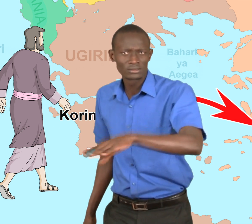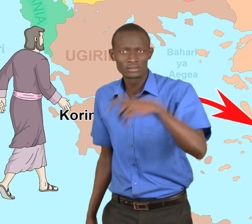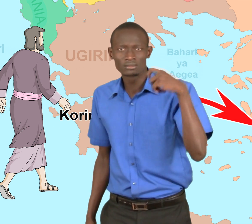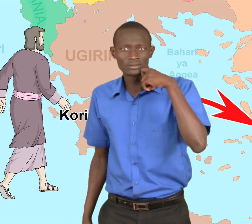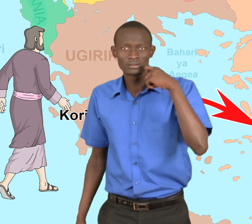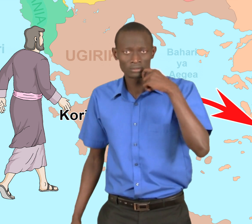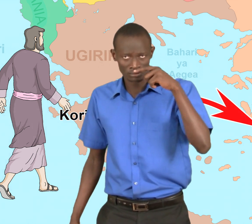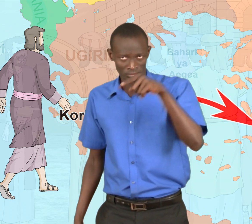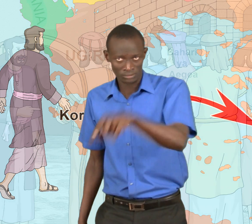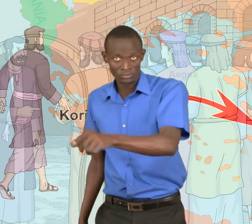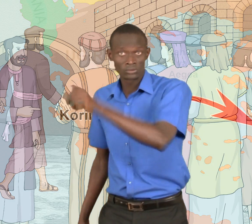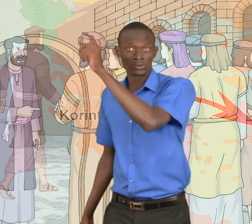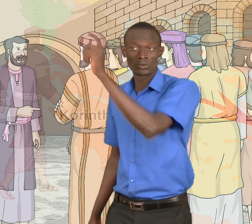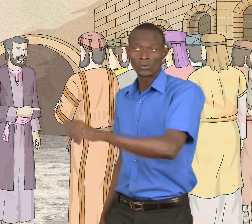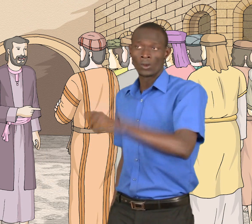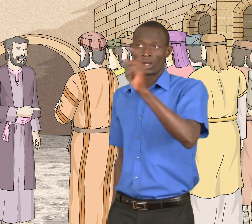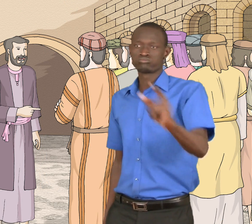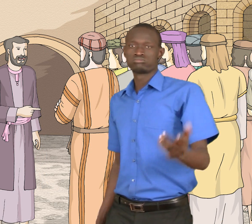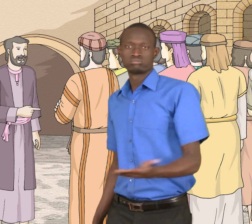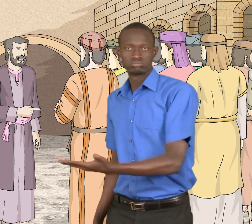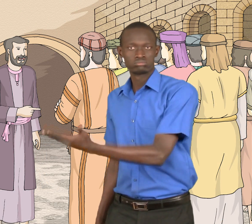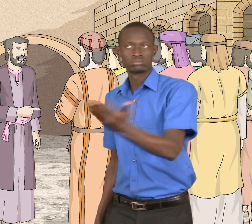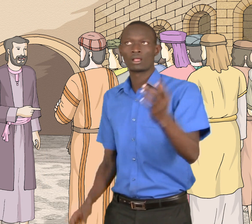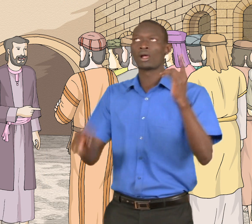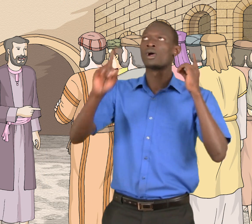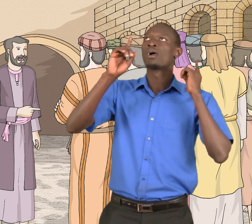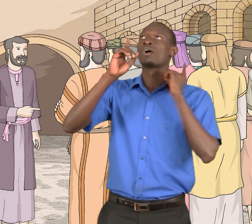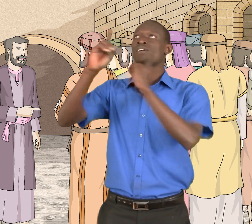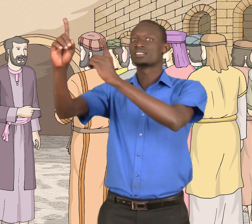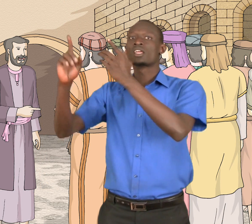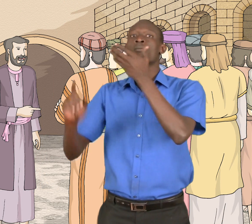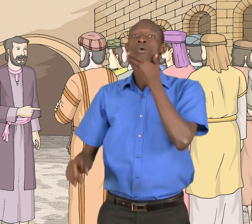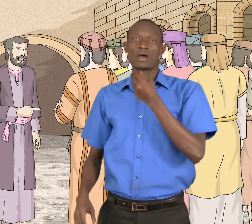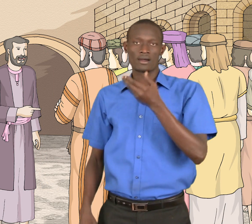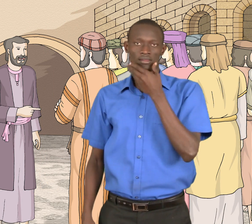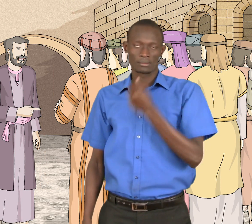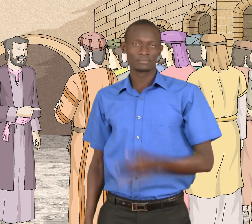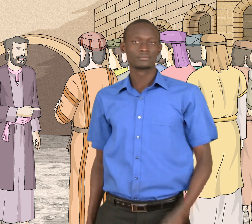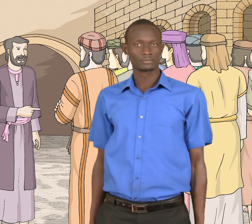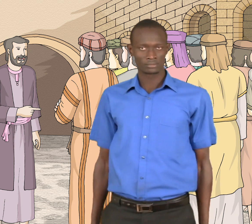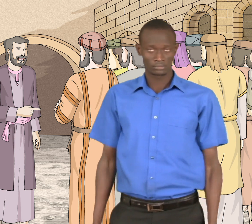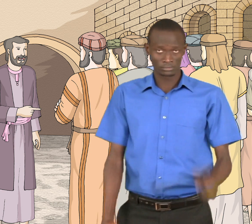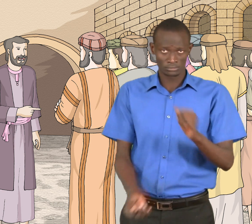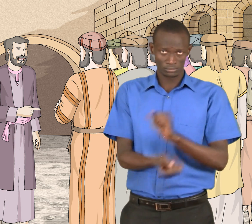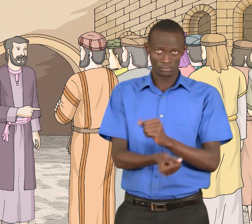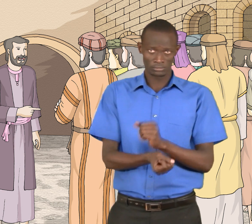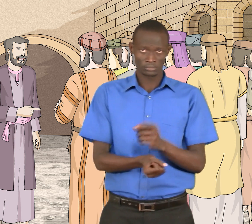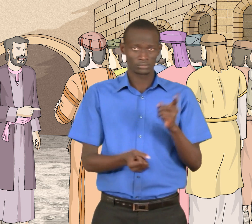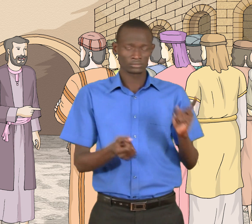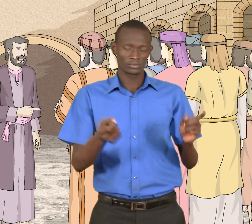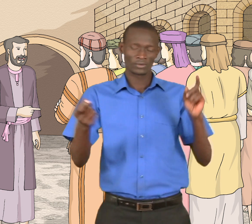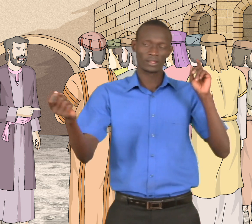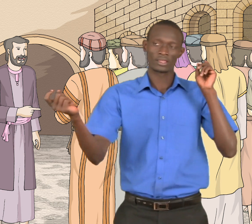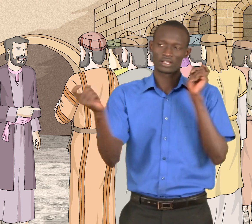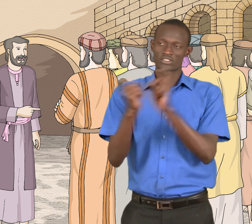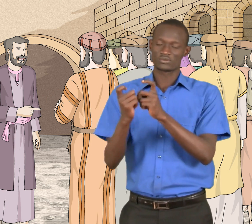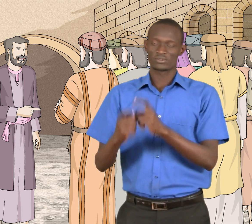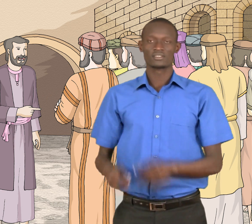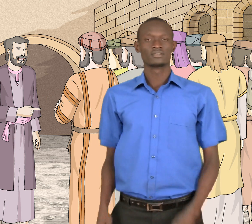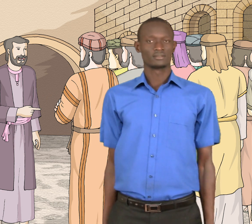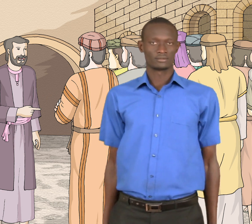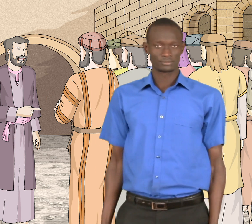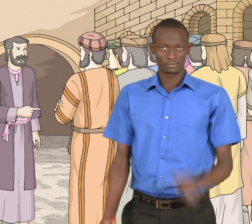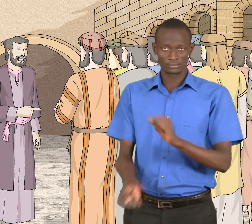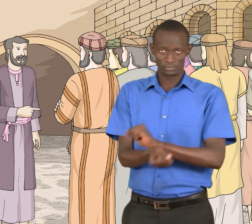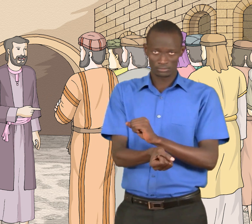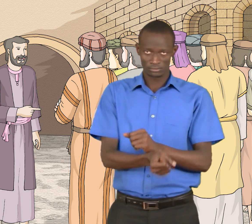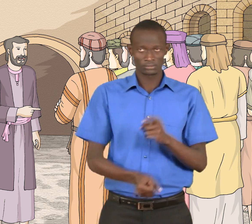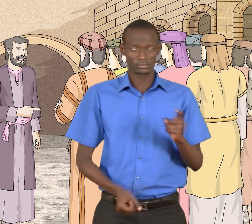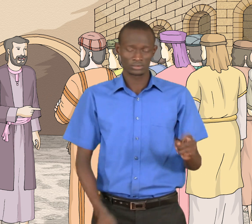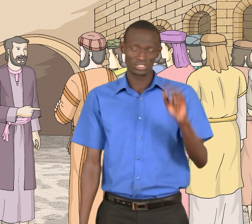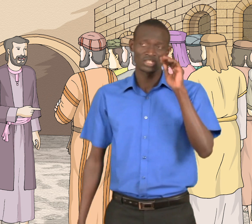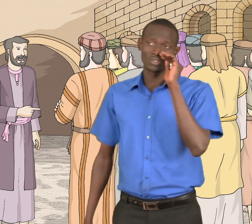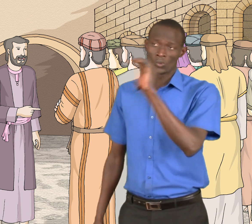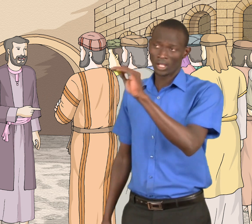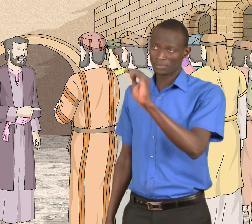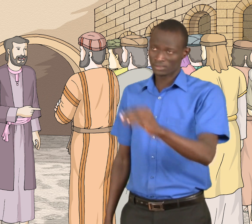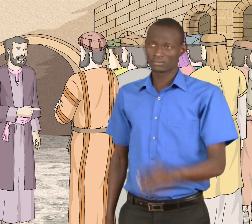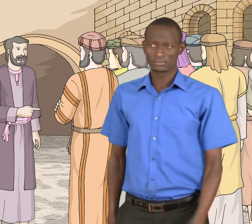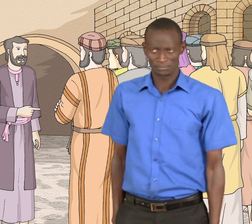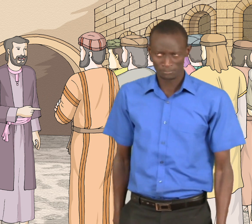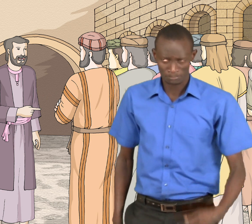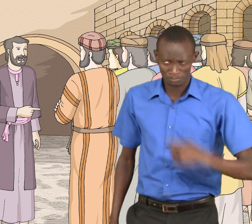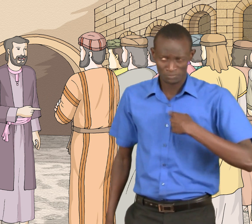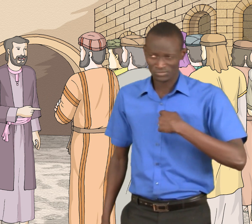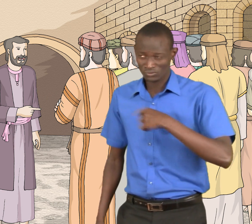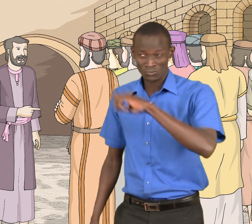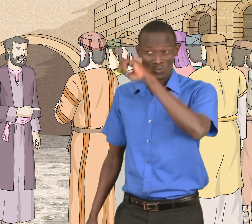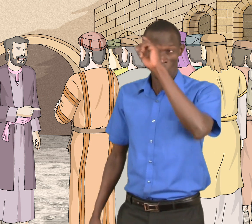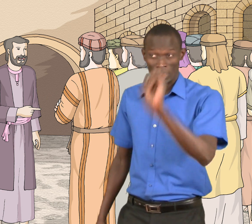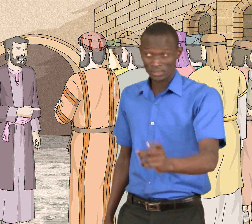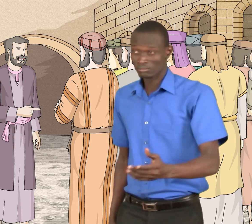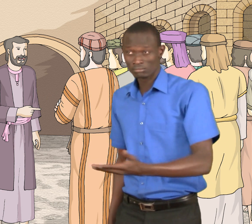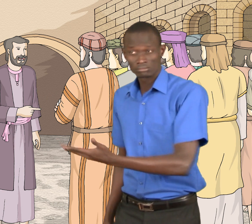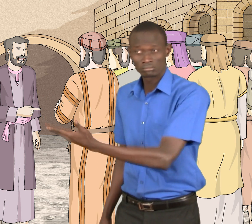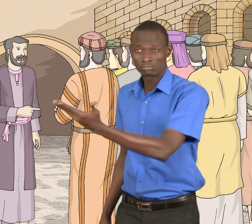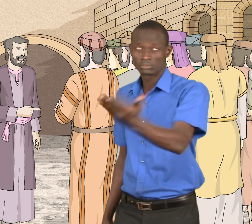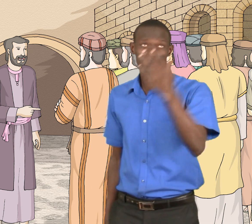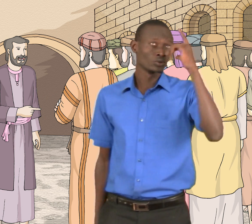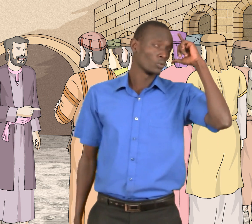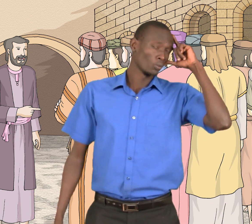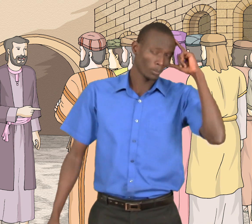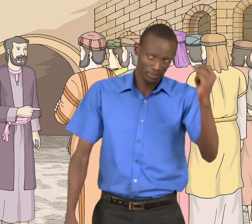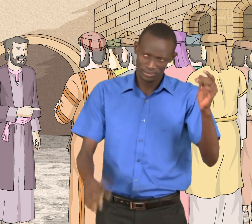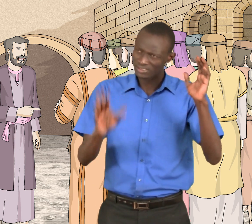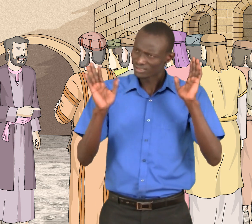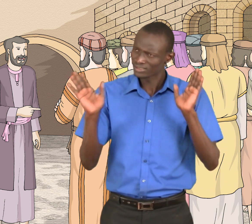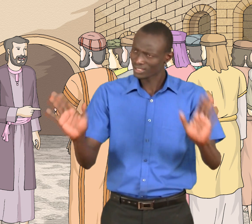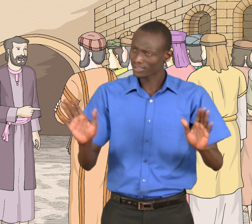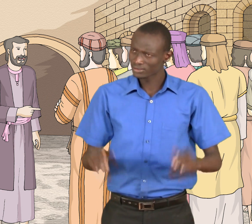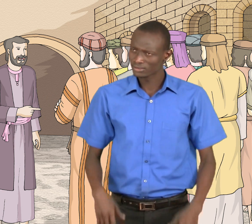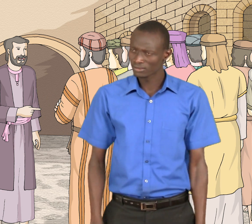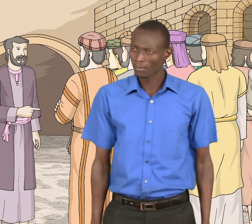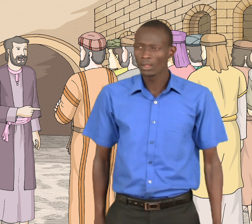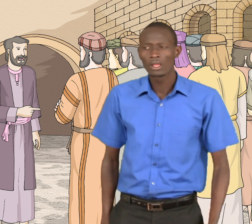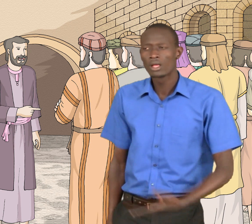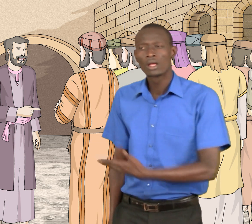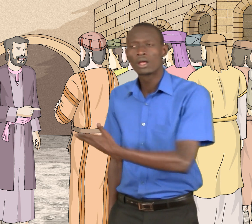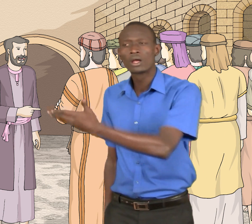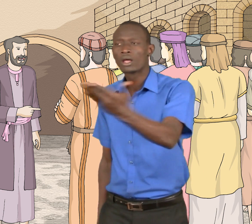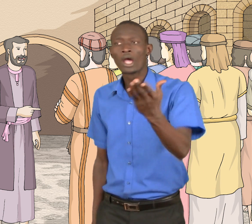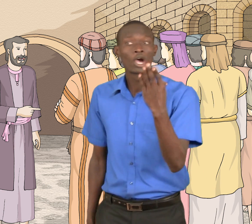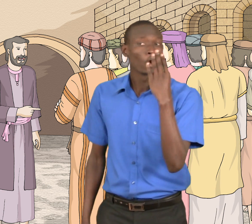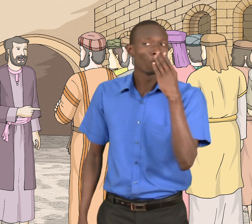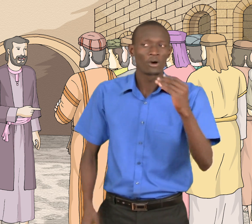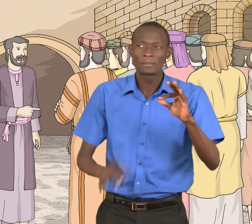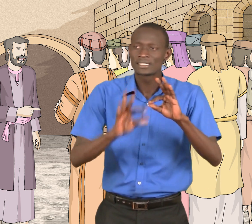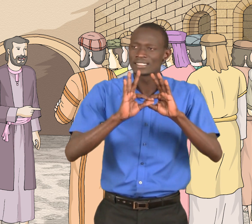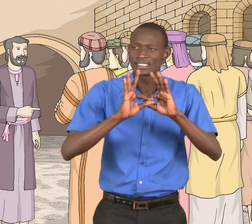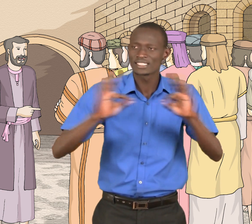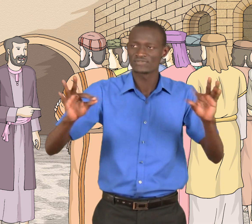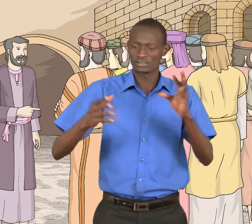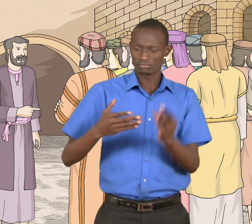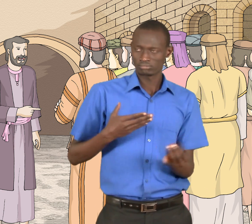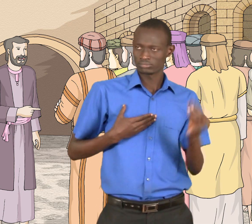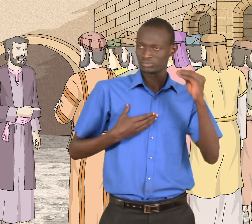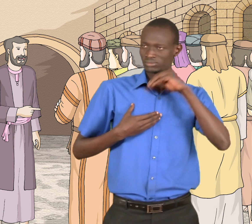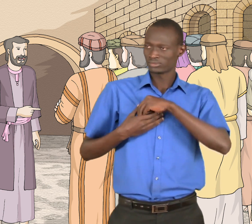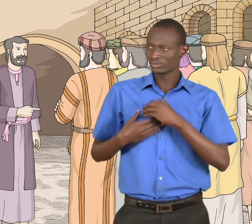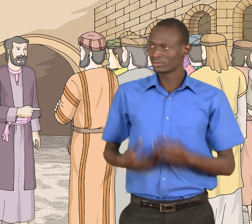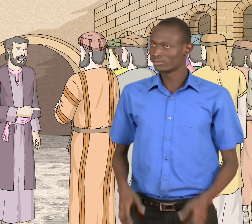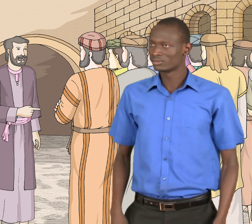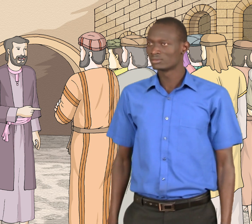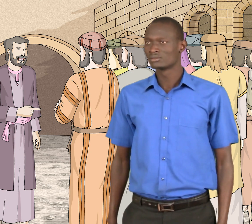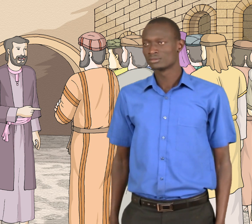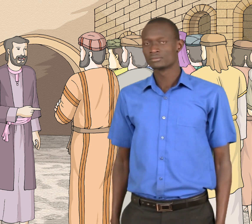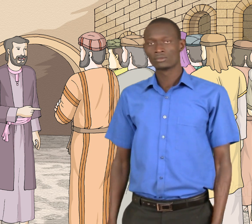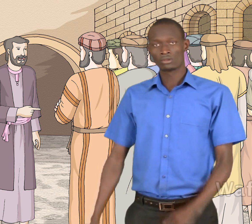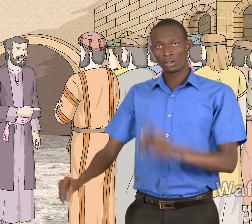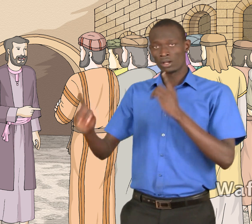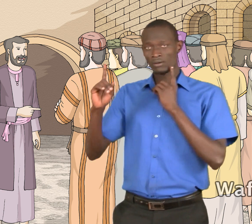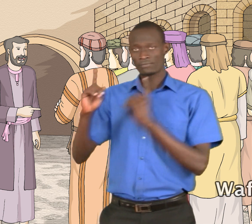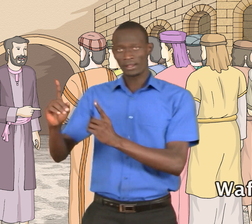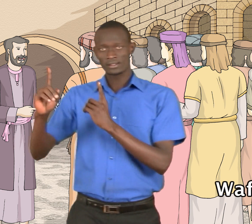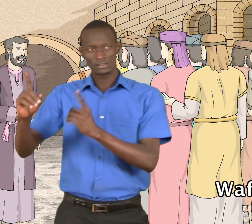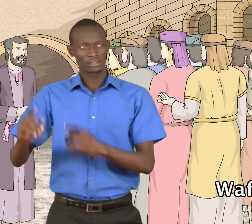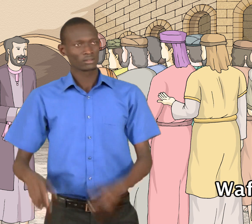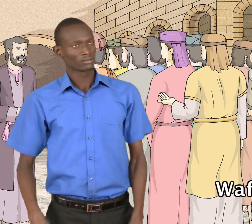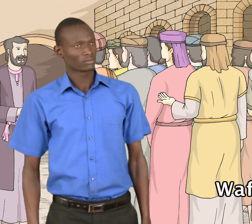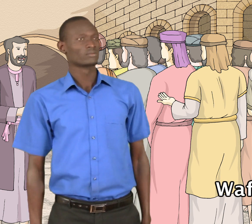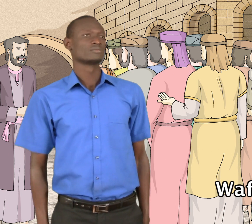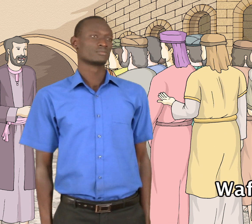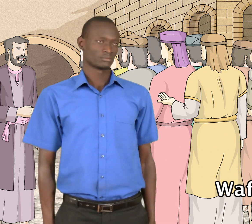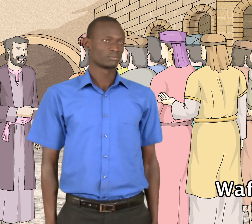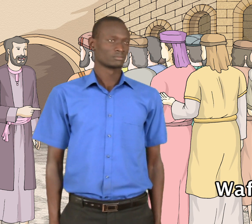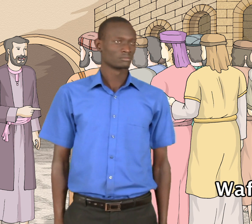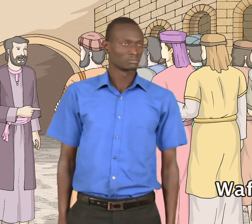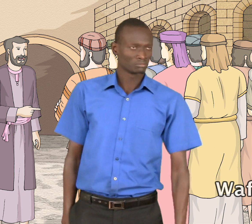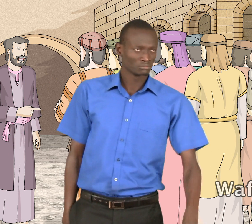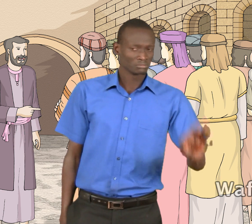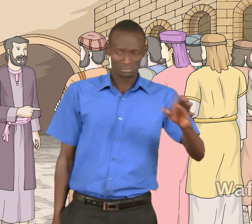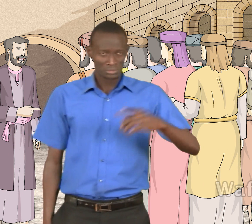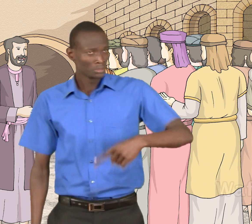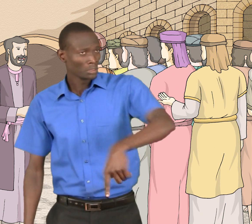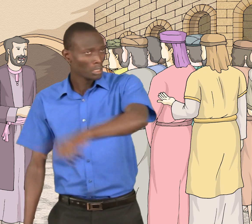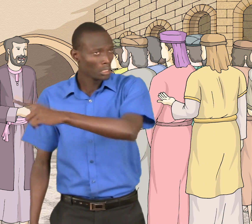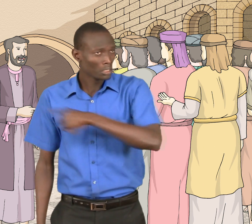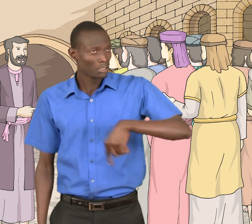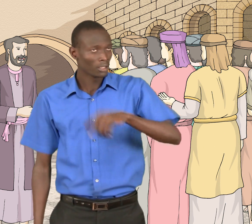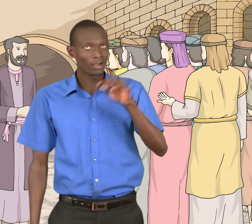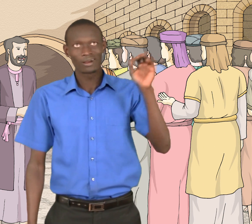There he found some disciples and asked them, “Did you receive the Holy Spirit when you became believers?”